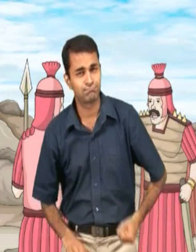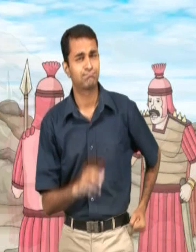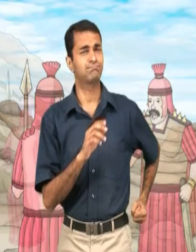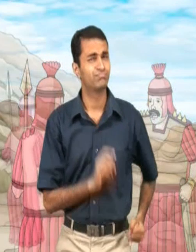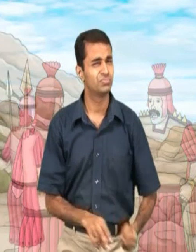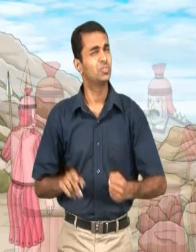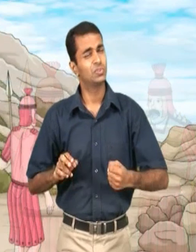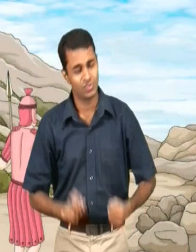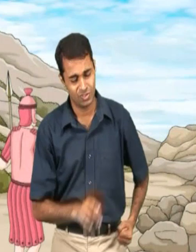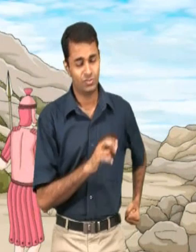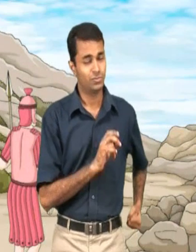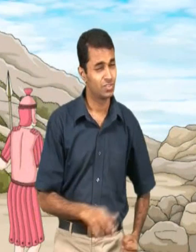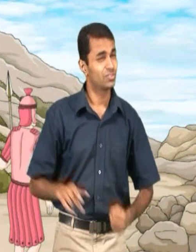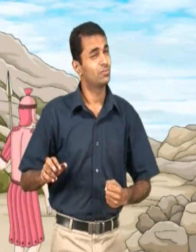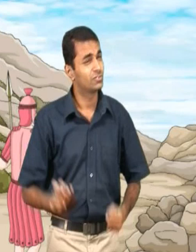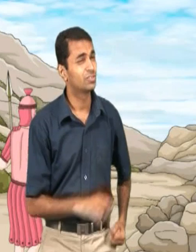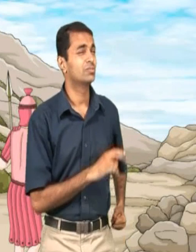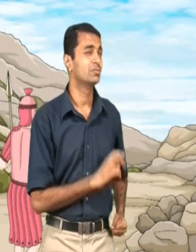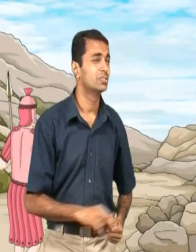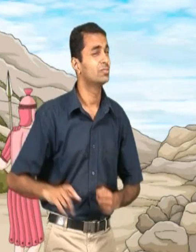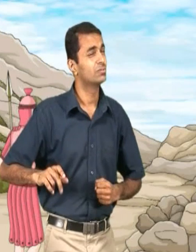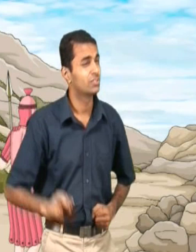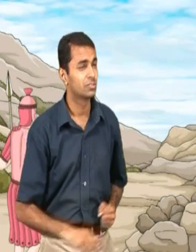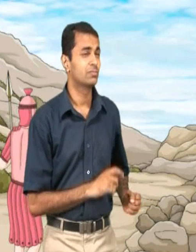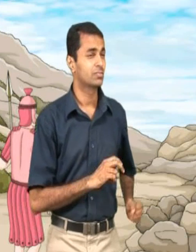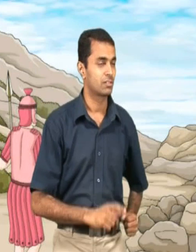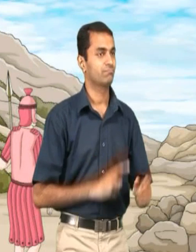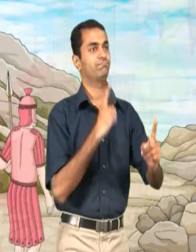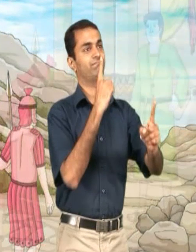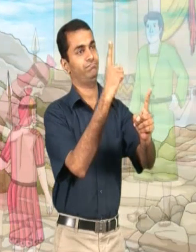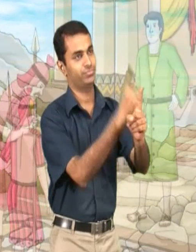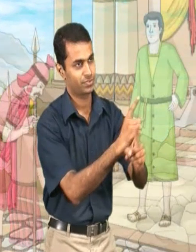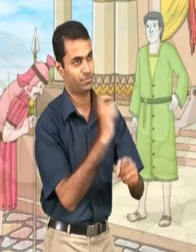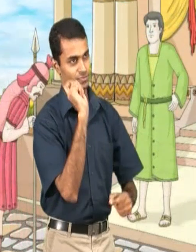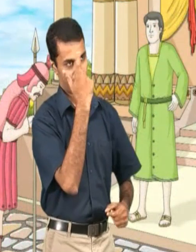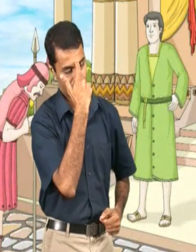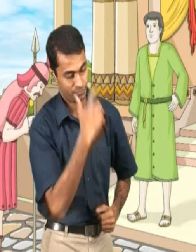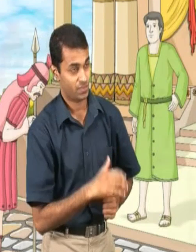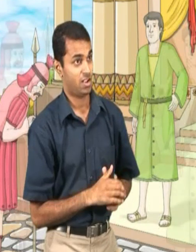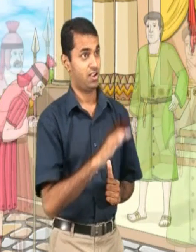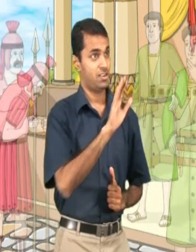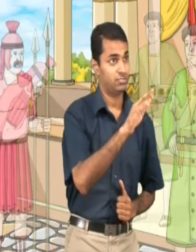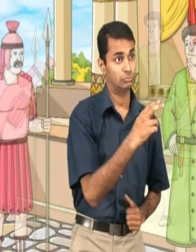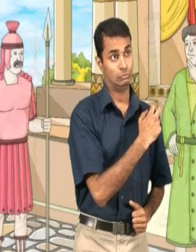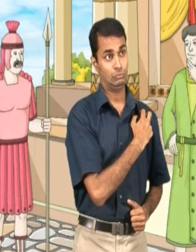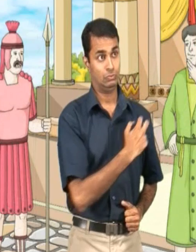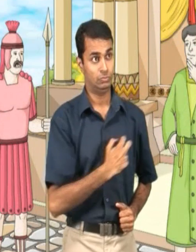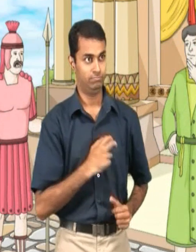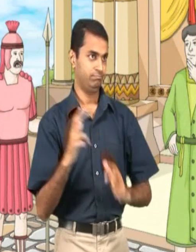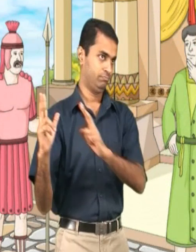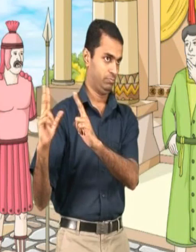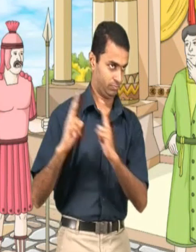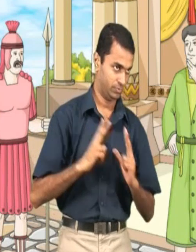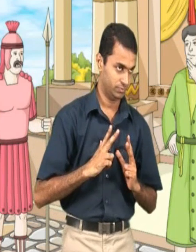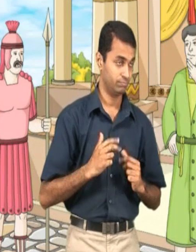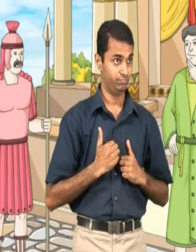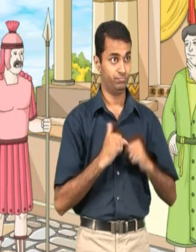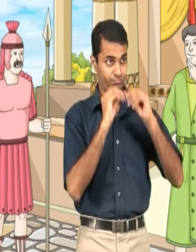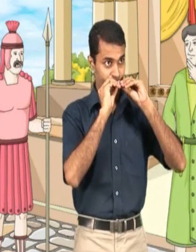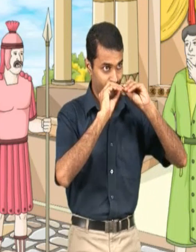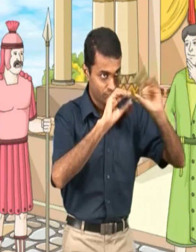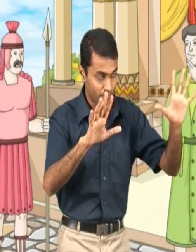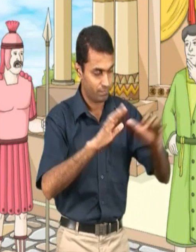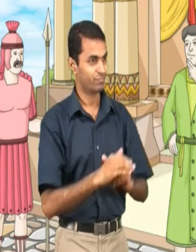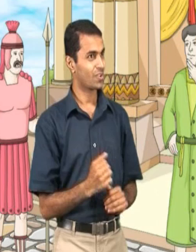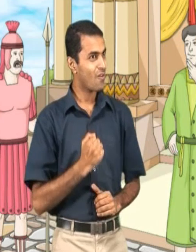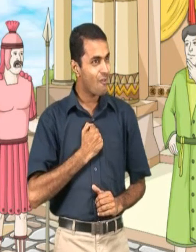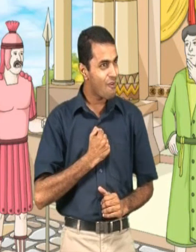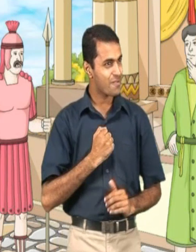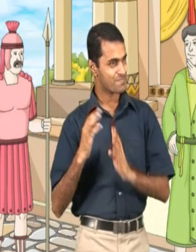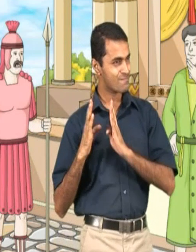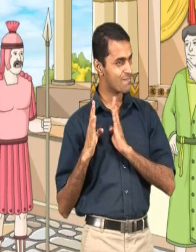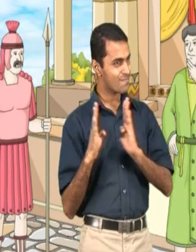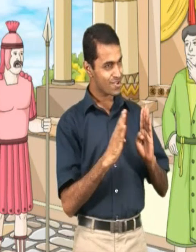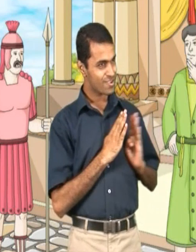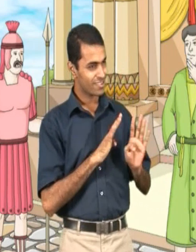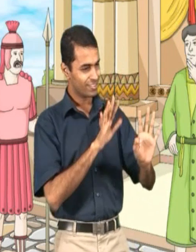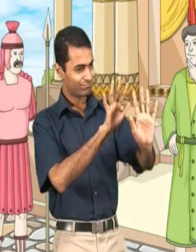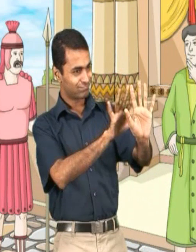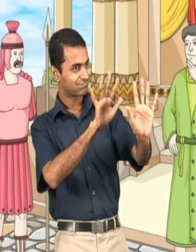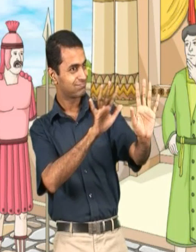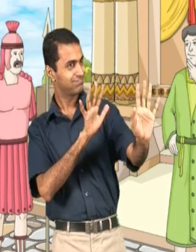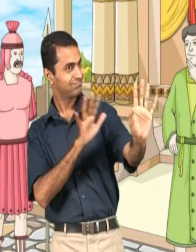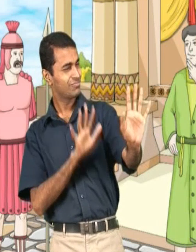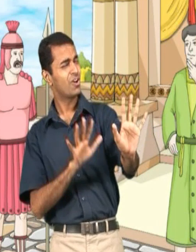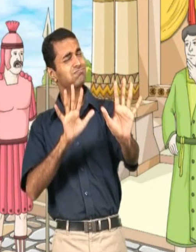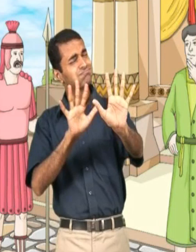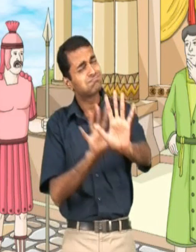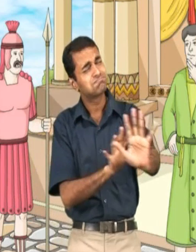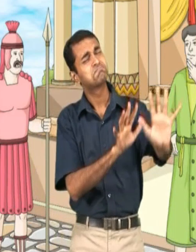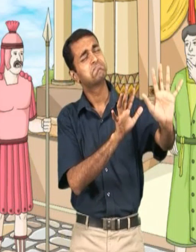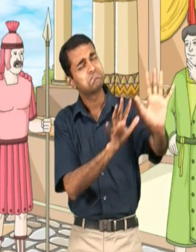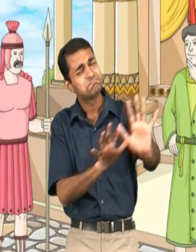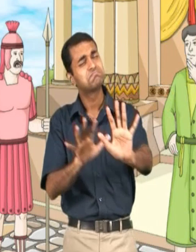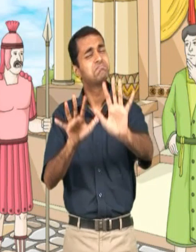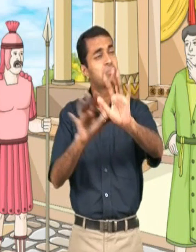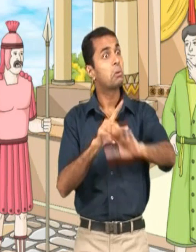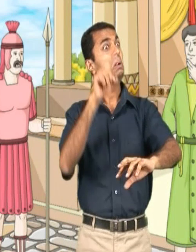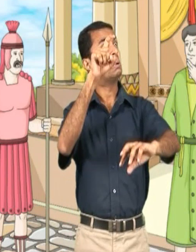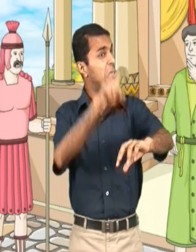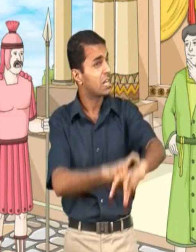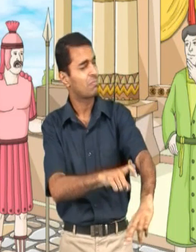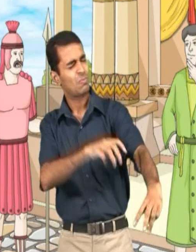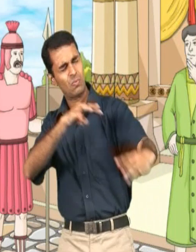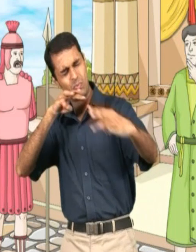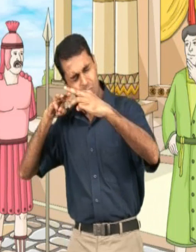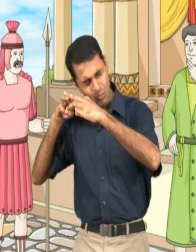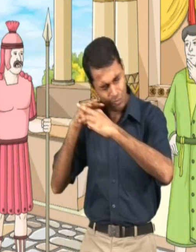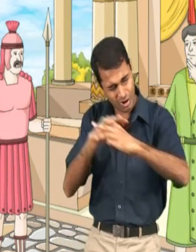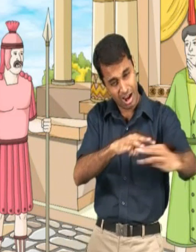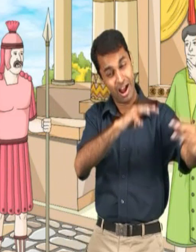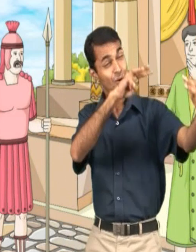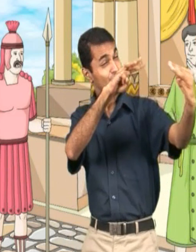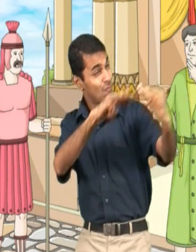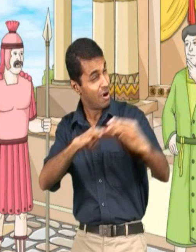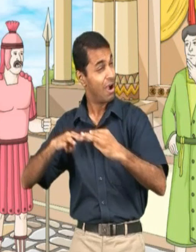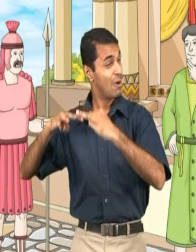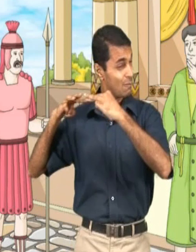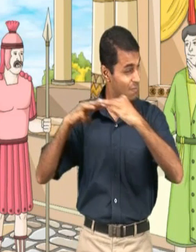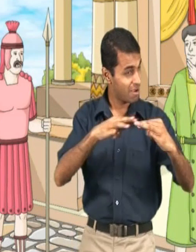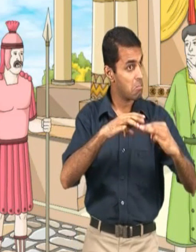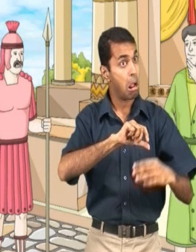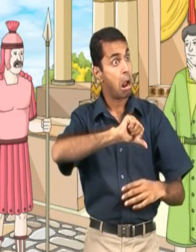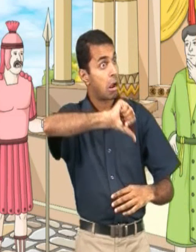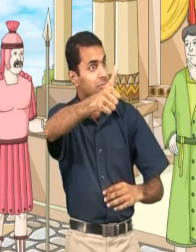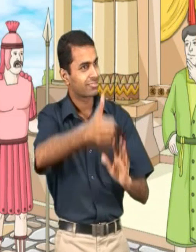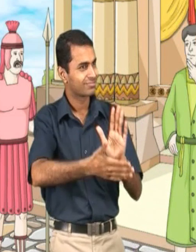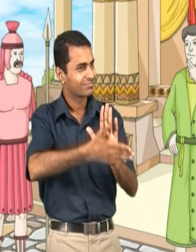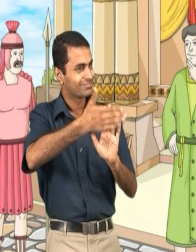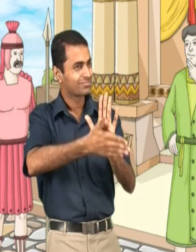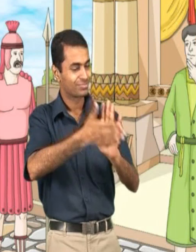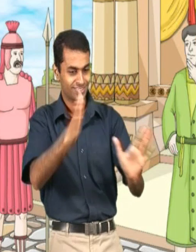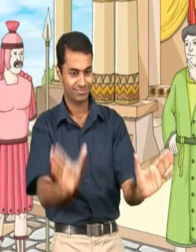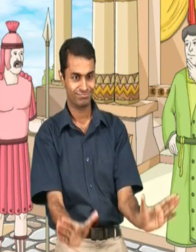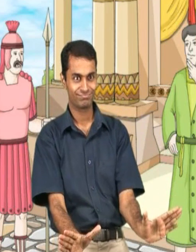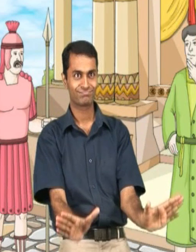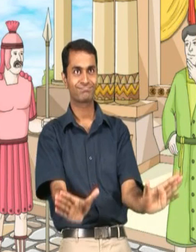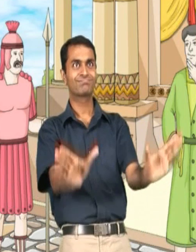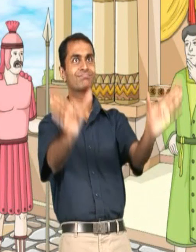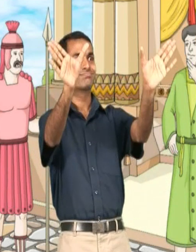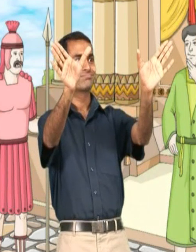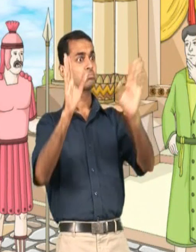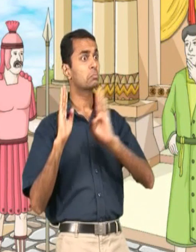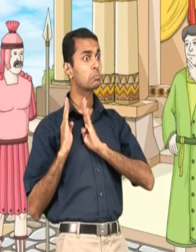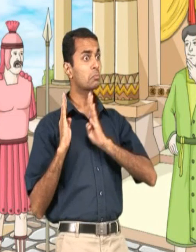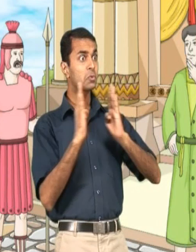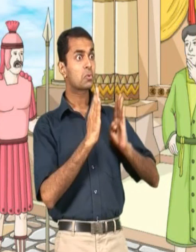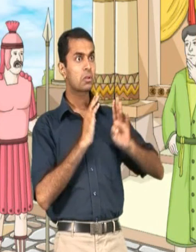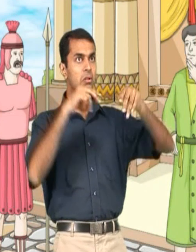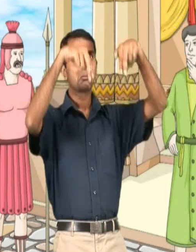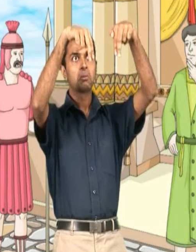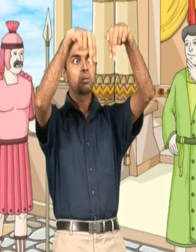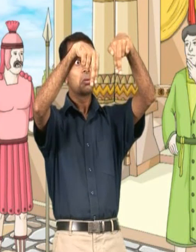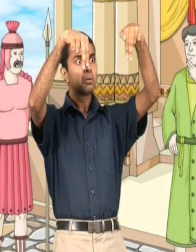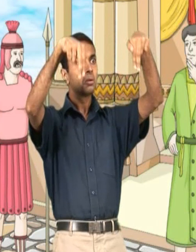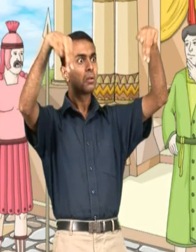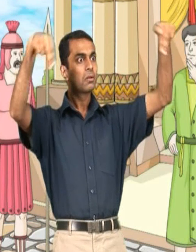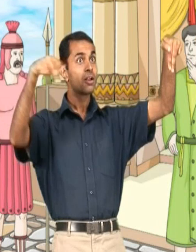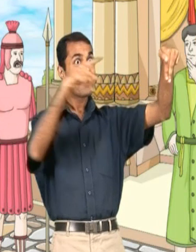Who was the one to strike Abimelech son of Jerubbesheth ? Was it not a woman who dropped an upper millstone on him from the wall, so that he died in Thebez? Why did you get so close to the wall?’